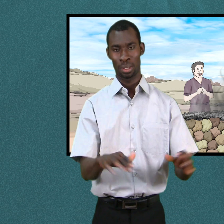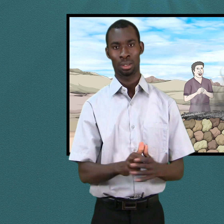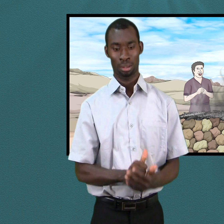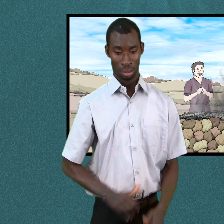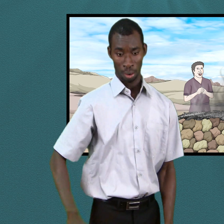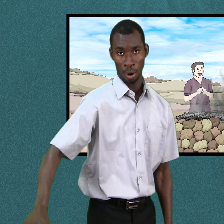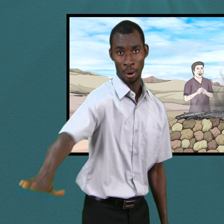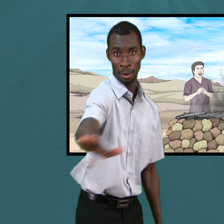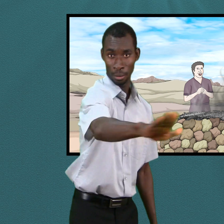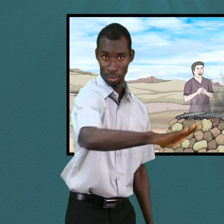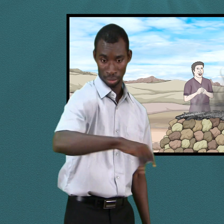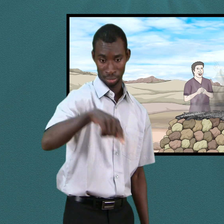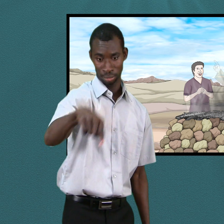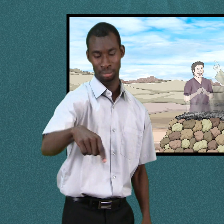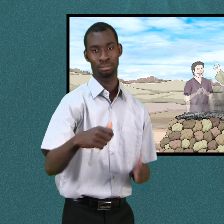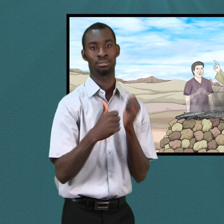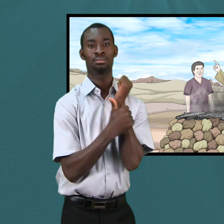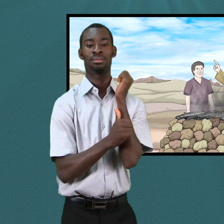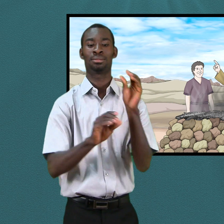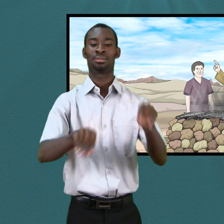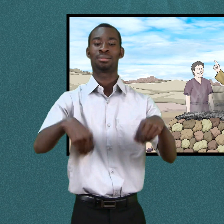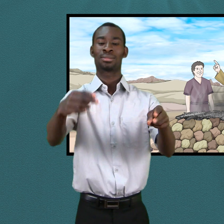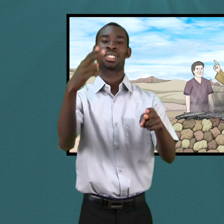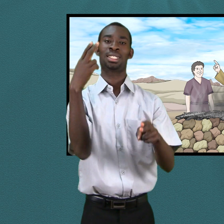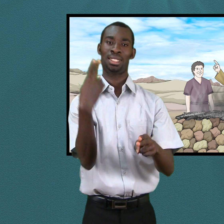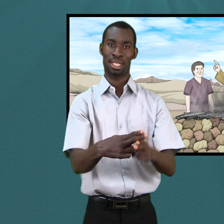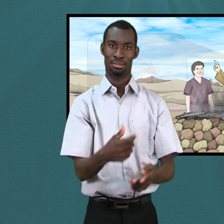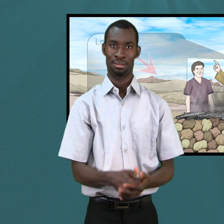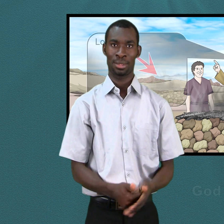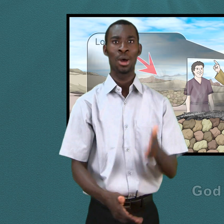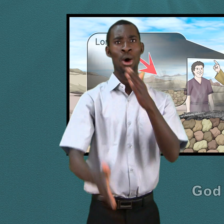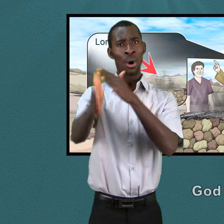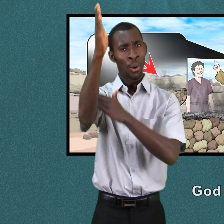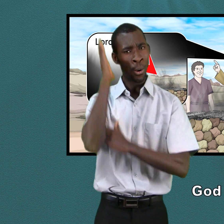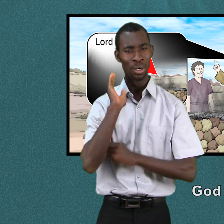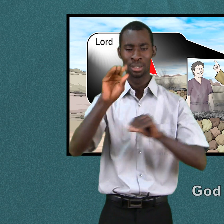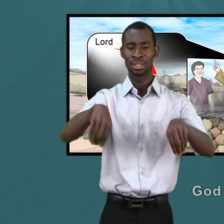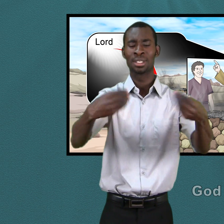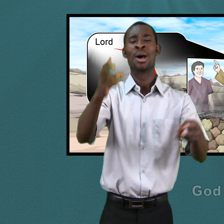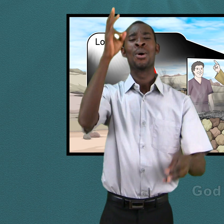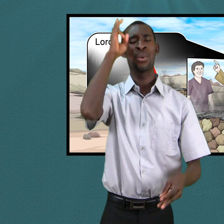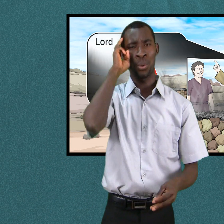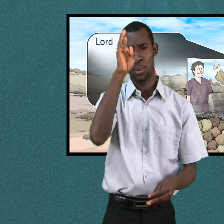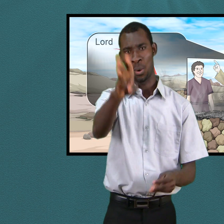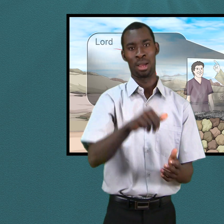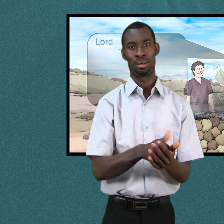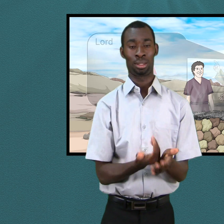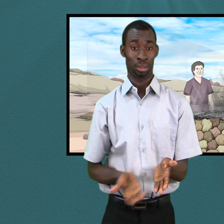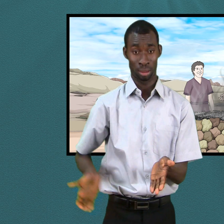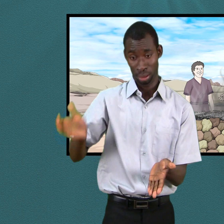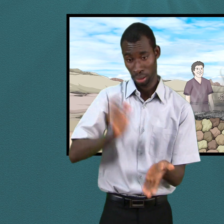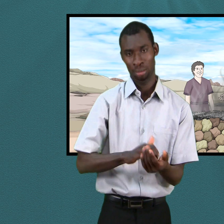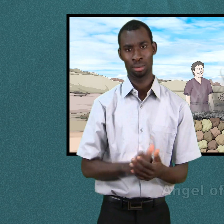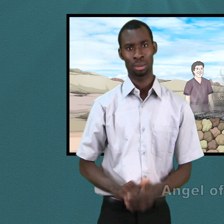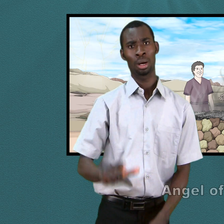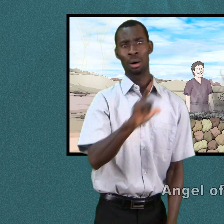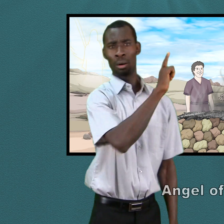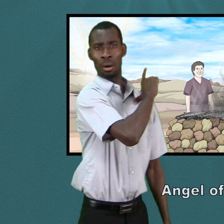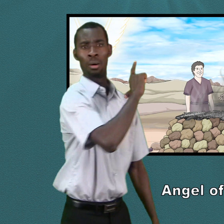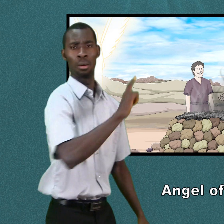And Abraham called that place The LORD Will Provide. So to this day it is said, “On the mountain of the LORD it will be provided.”